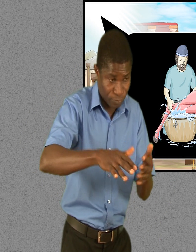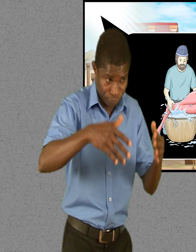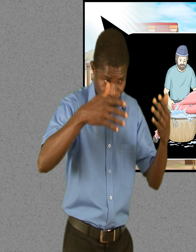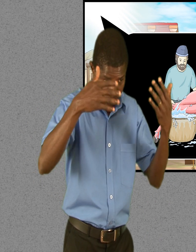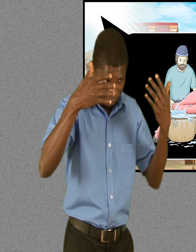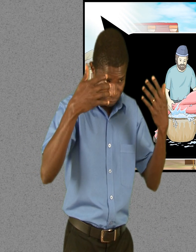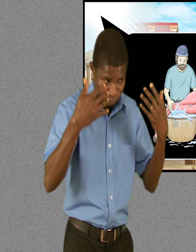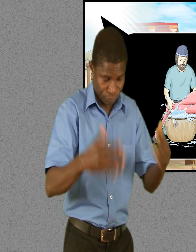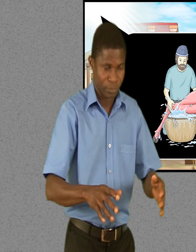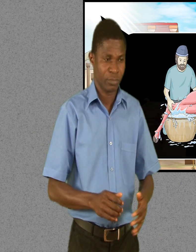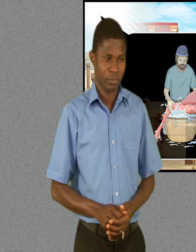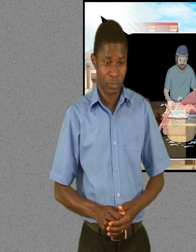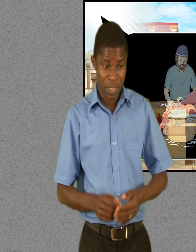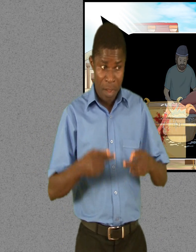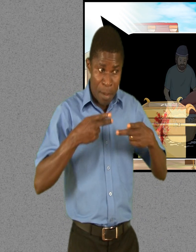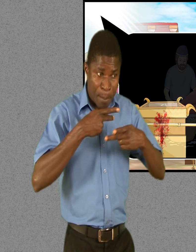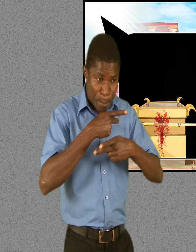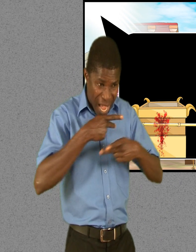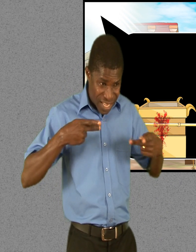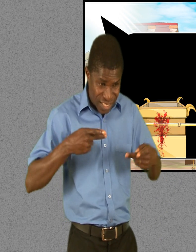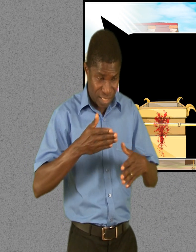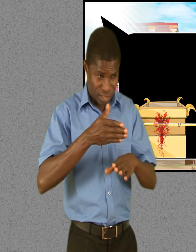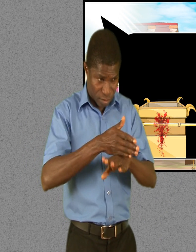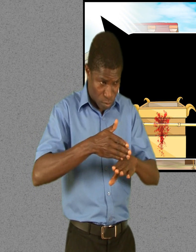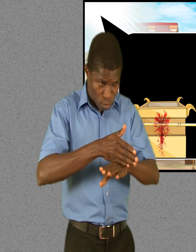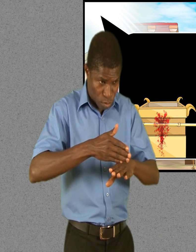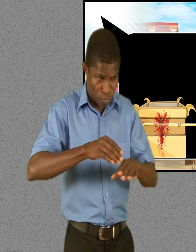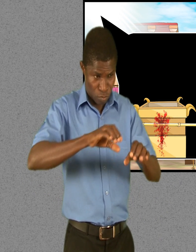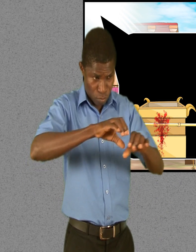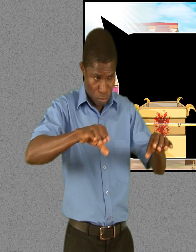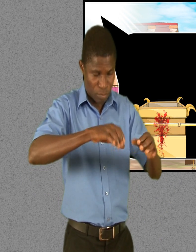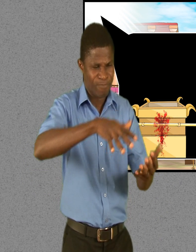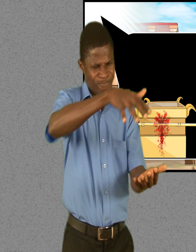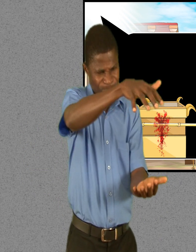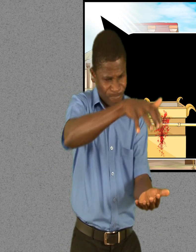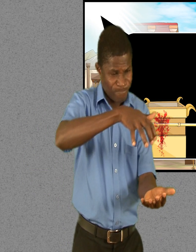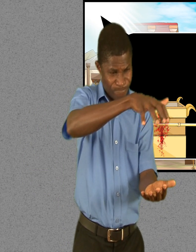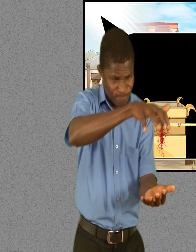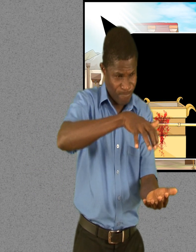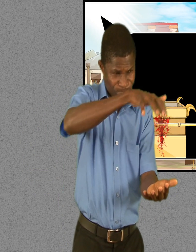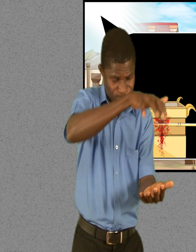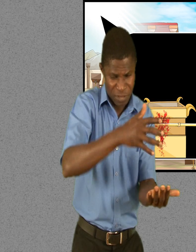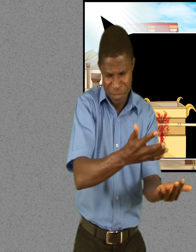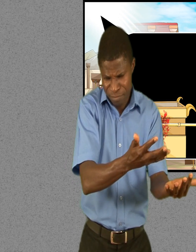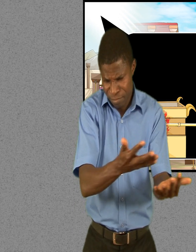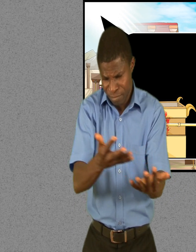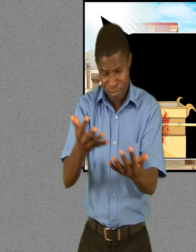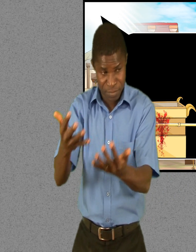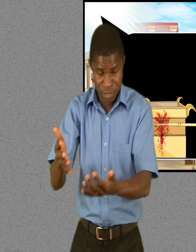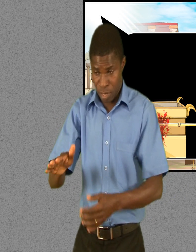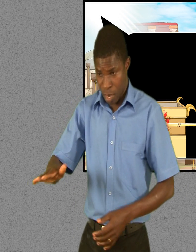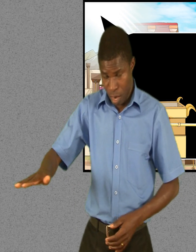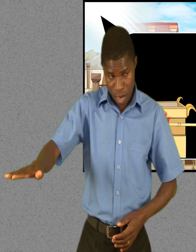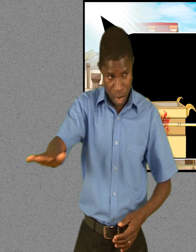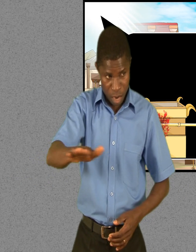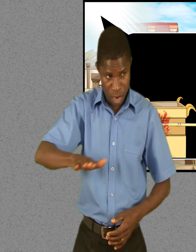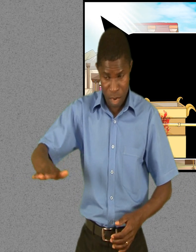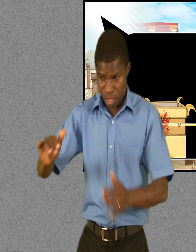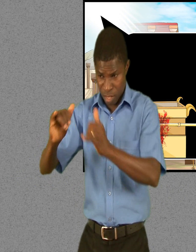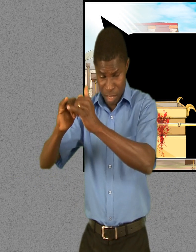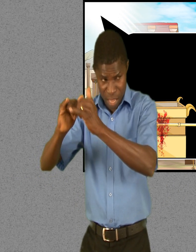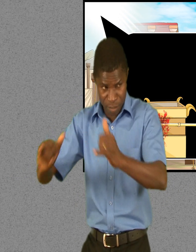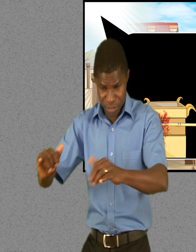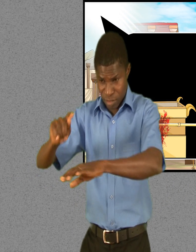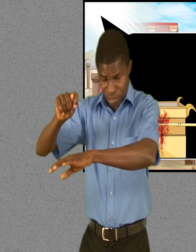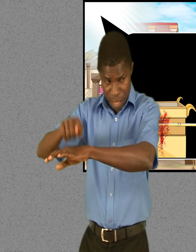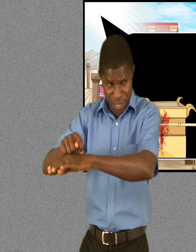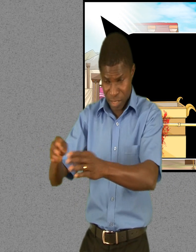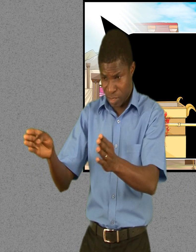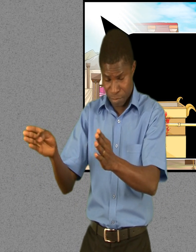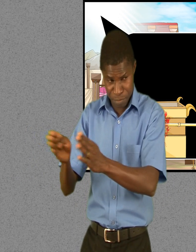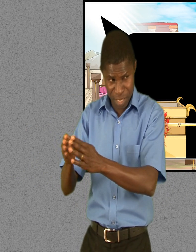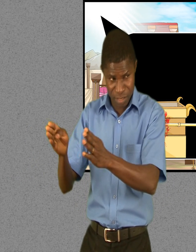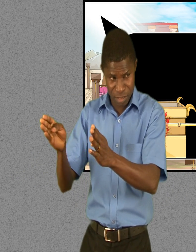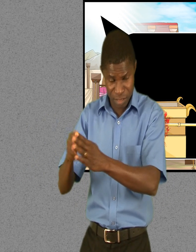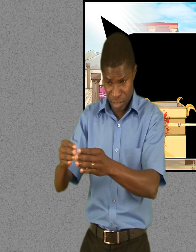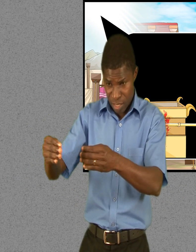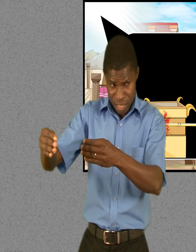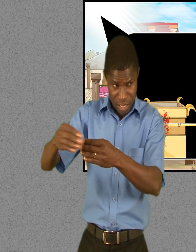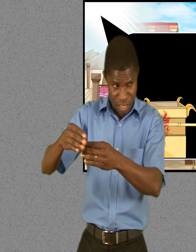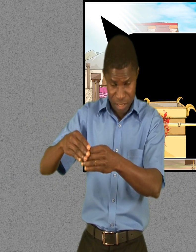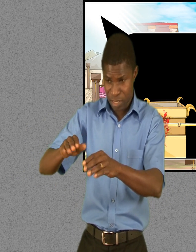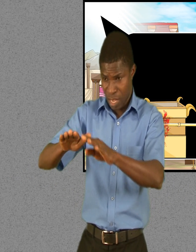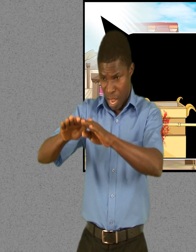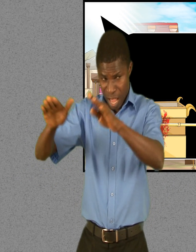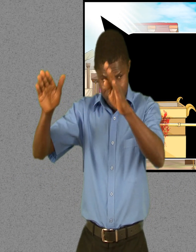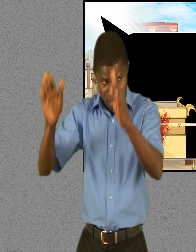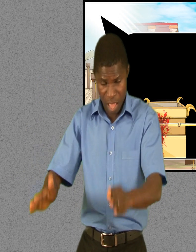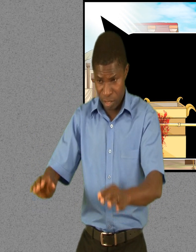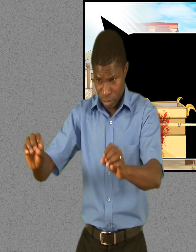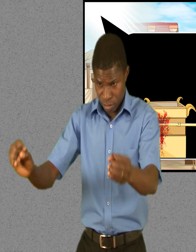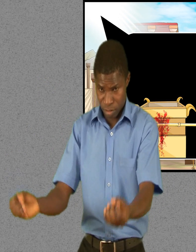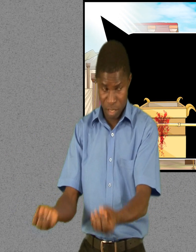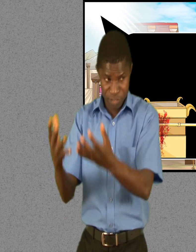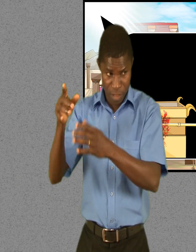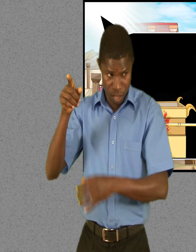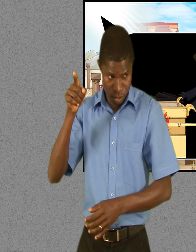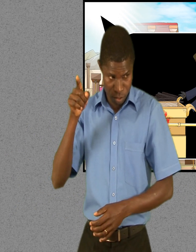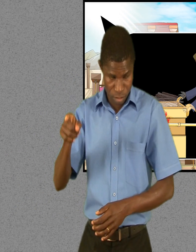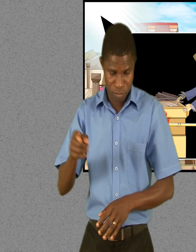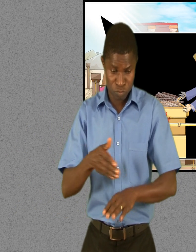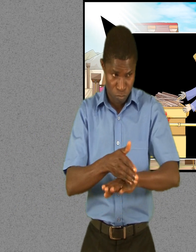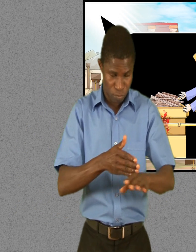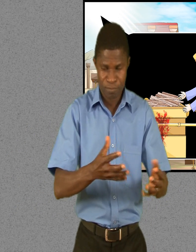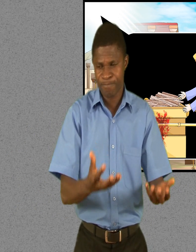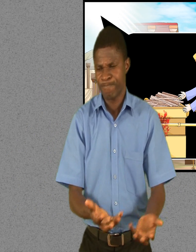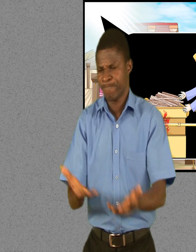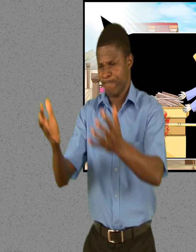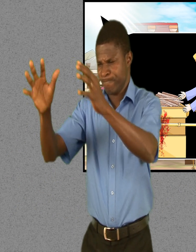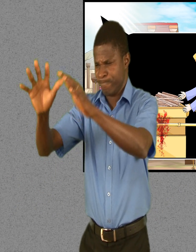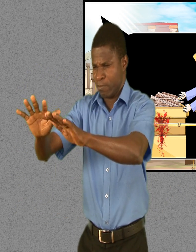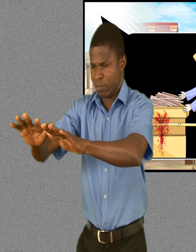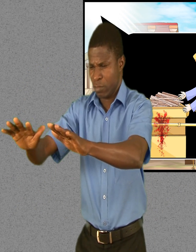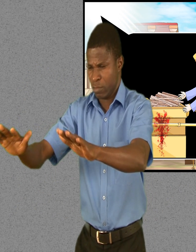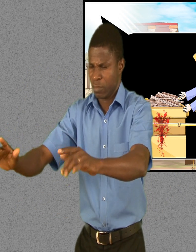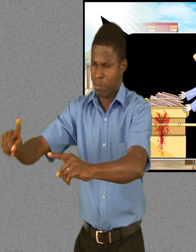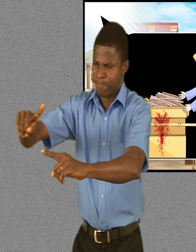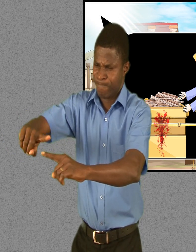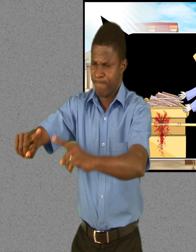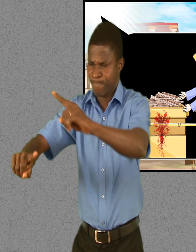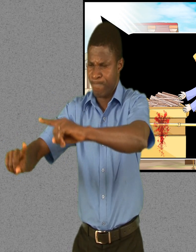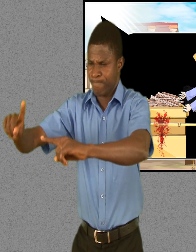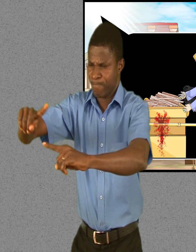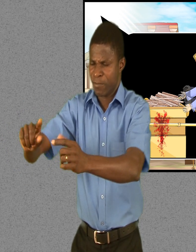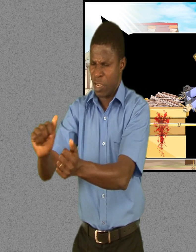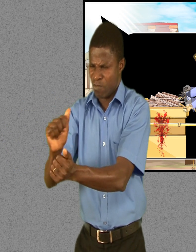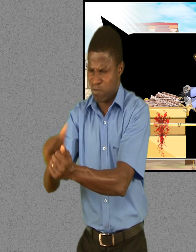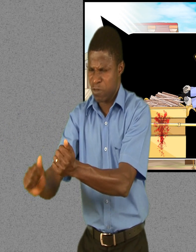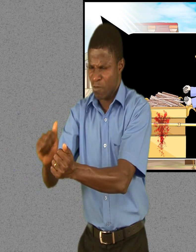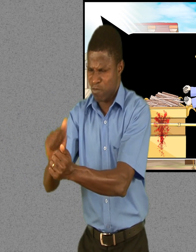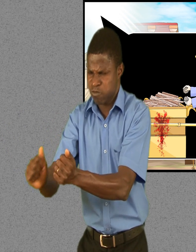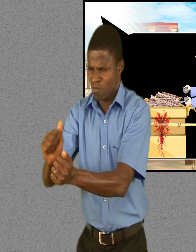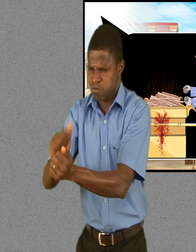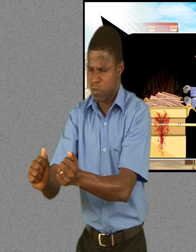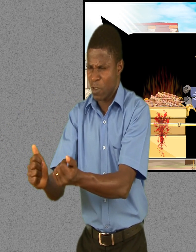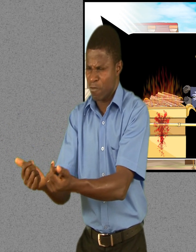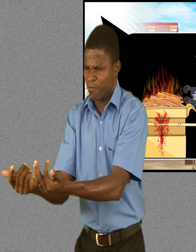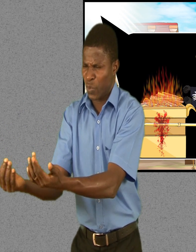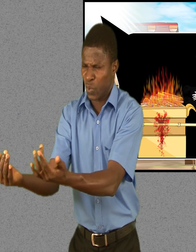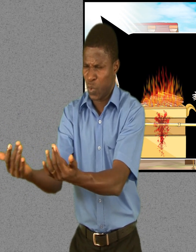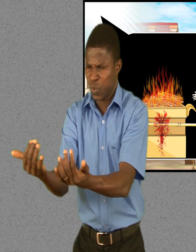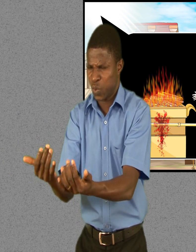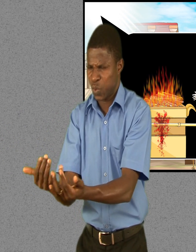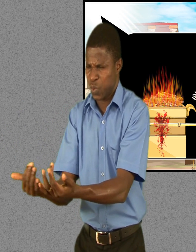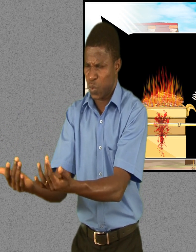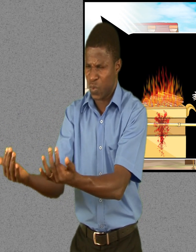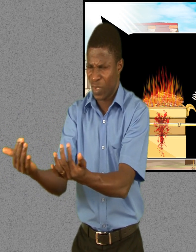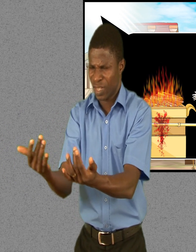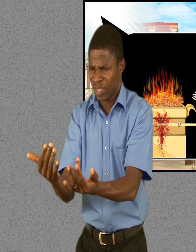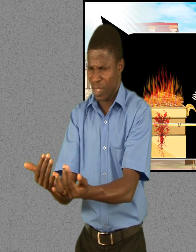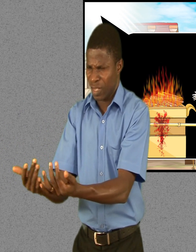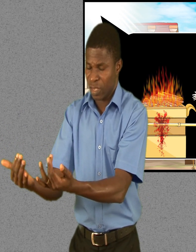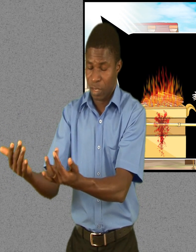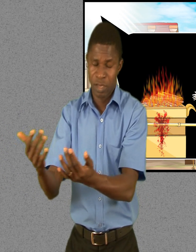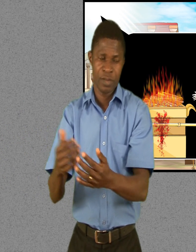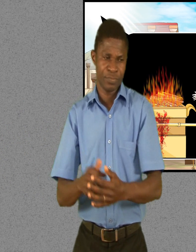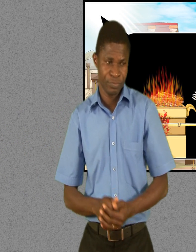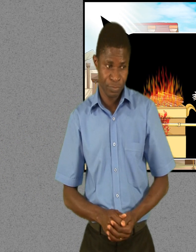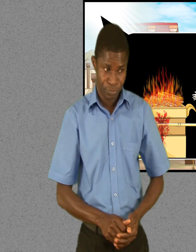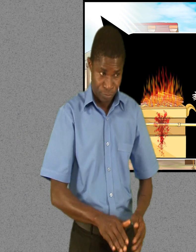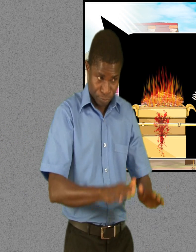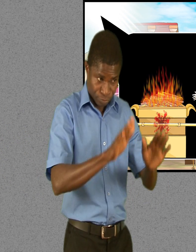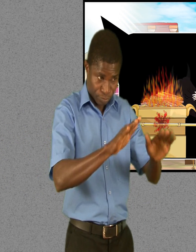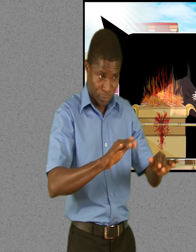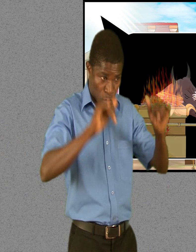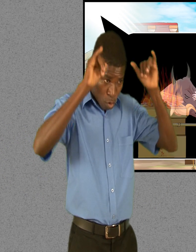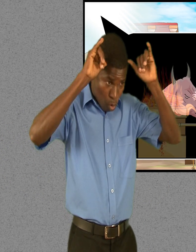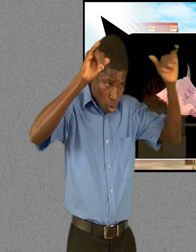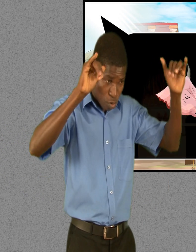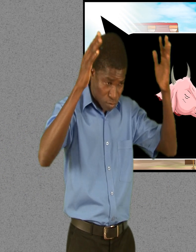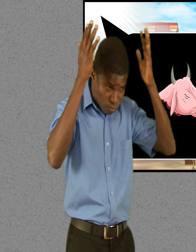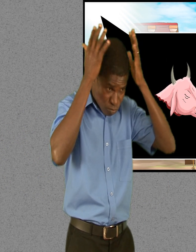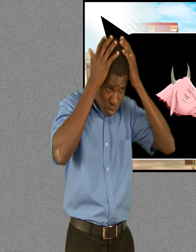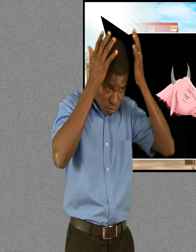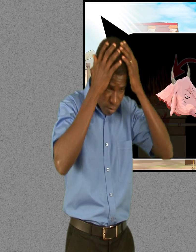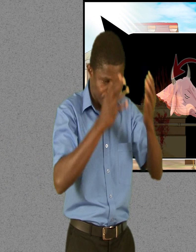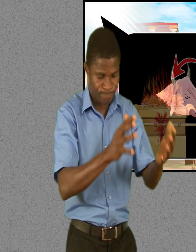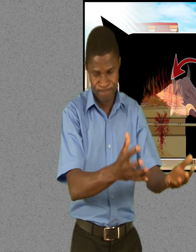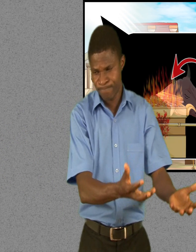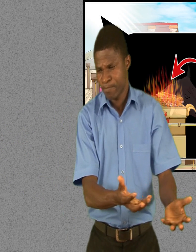The sons of Aaron the priest shall put a fire on the altar and arrange wood on the fire.